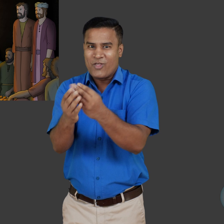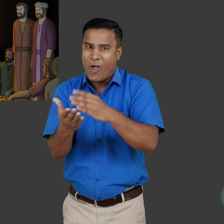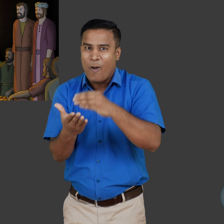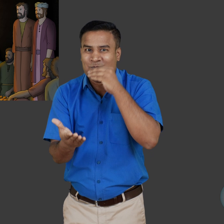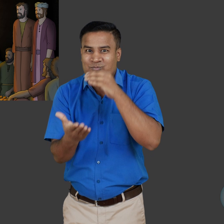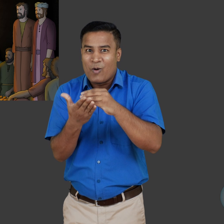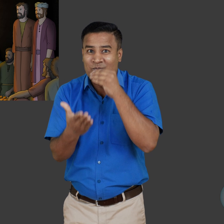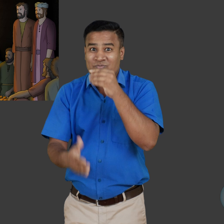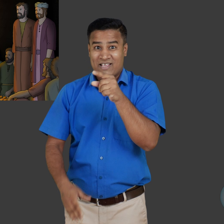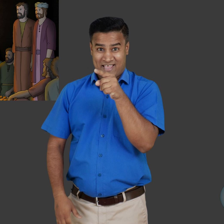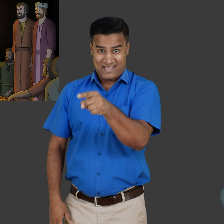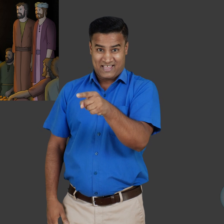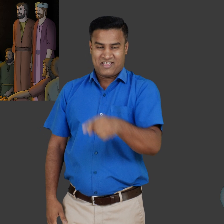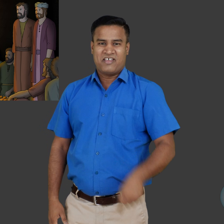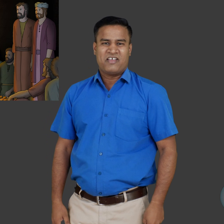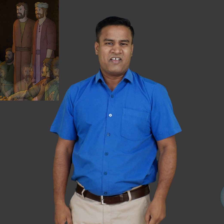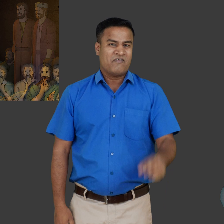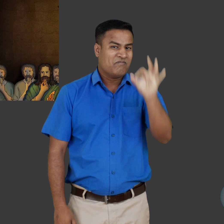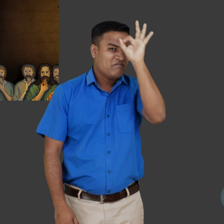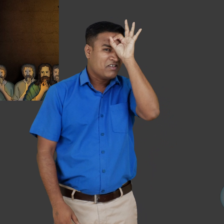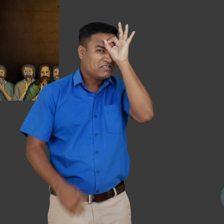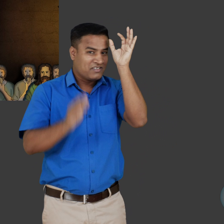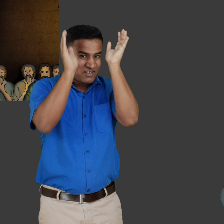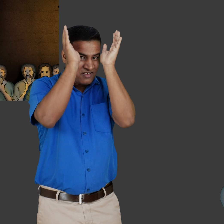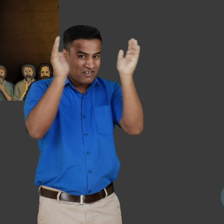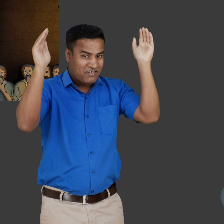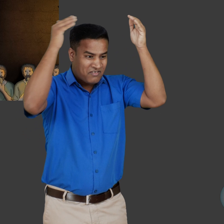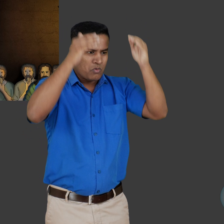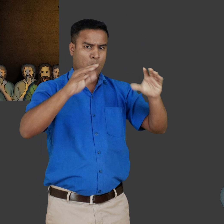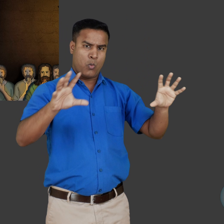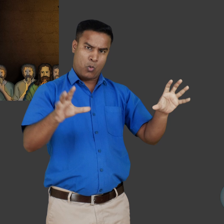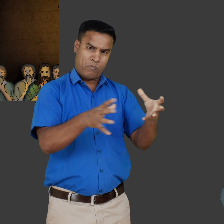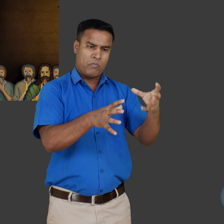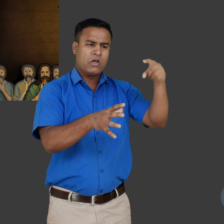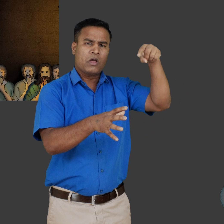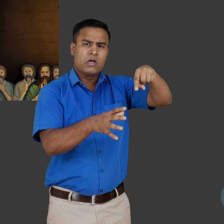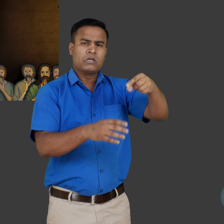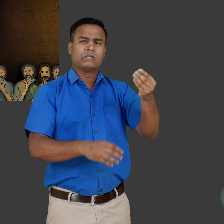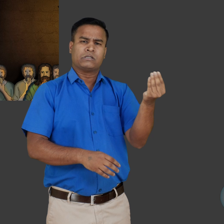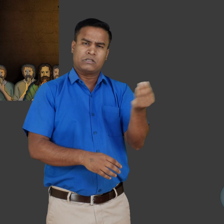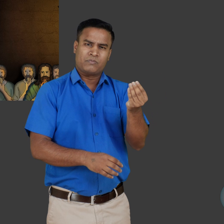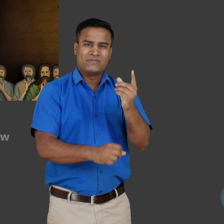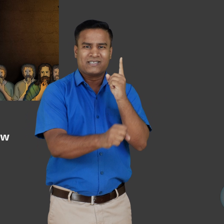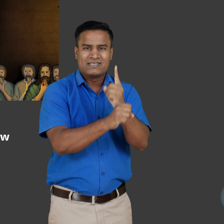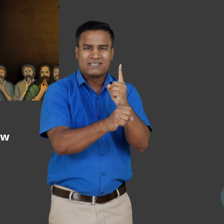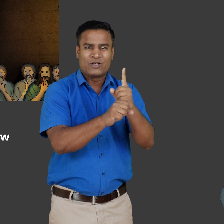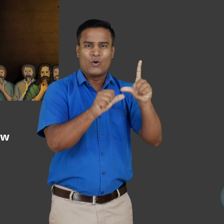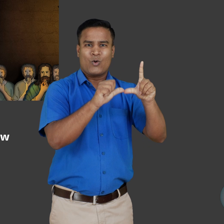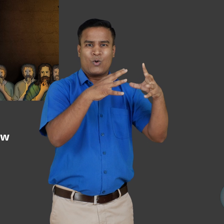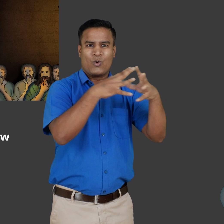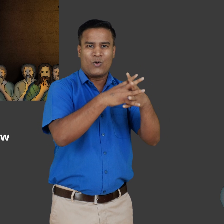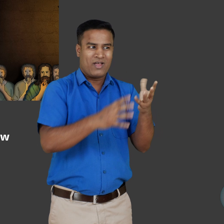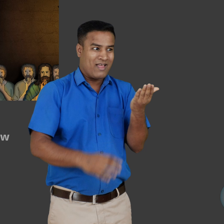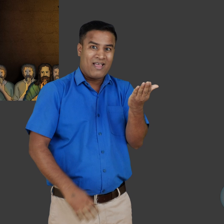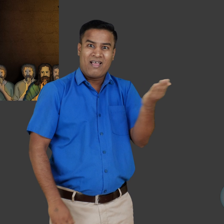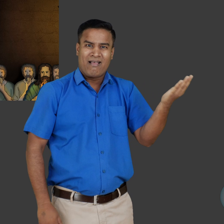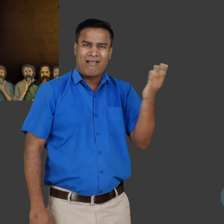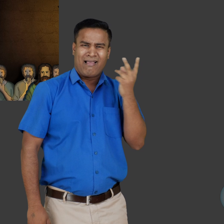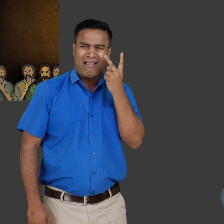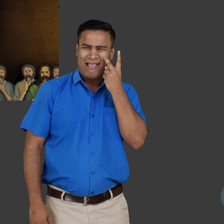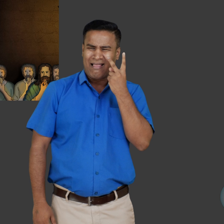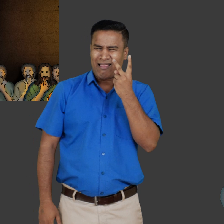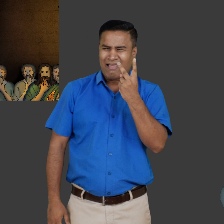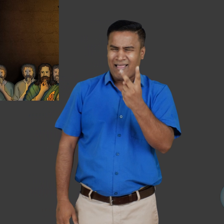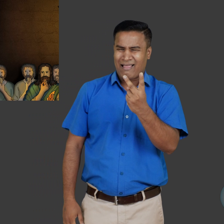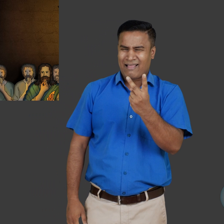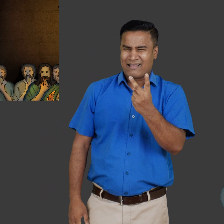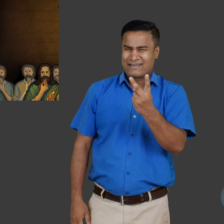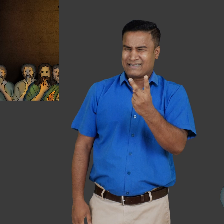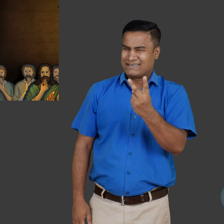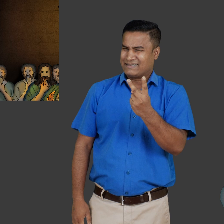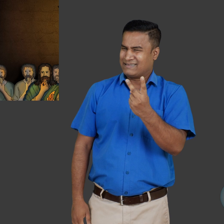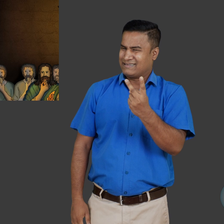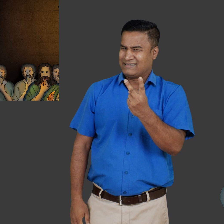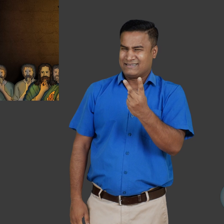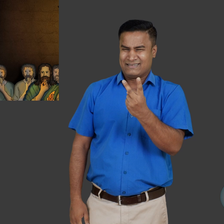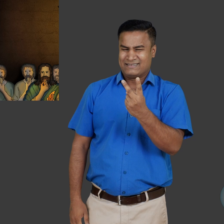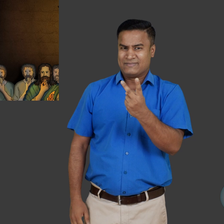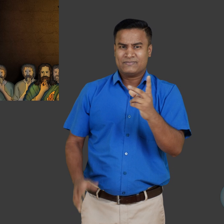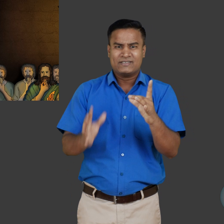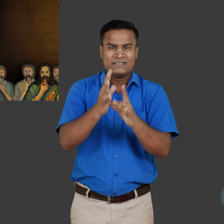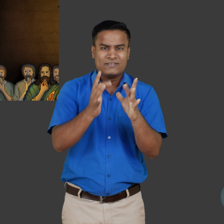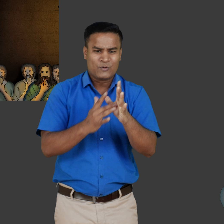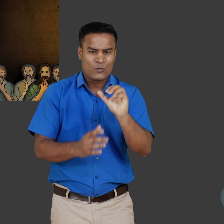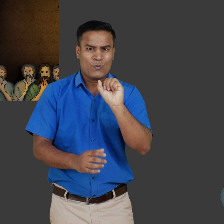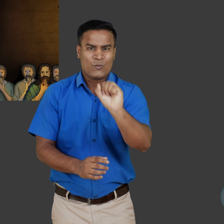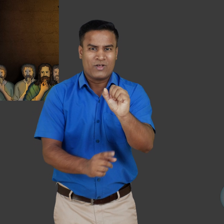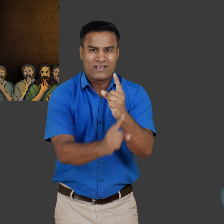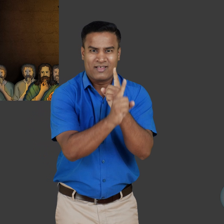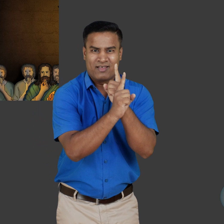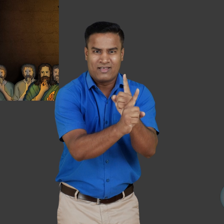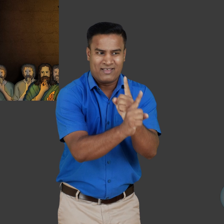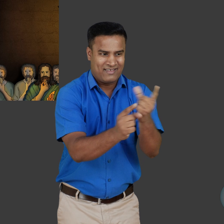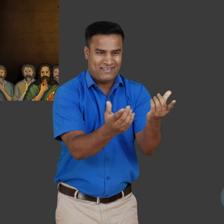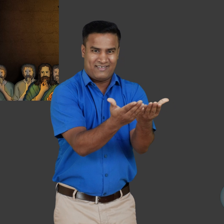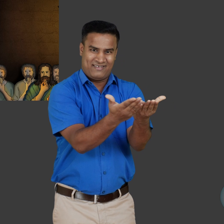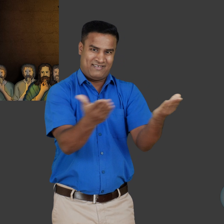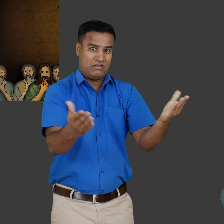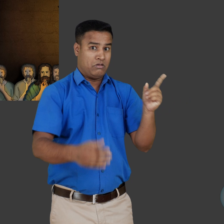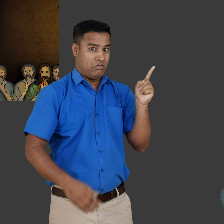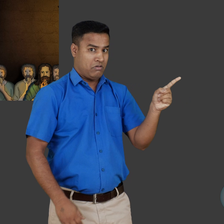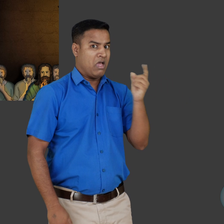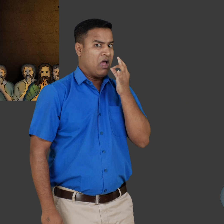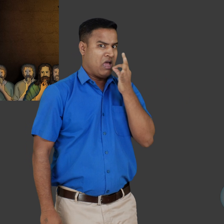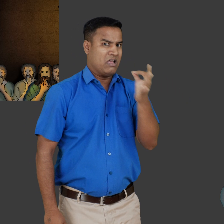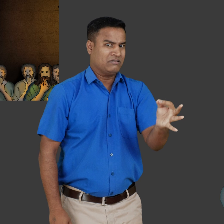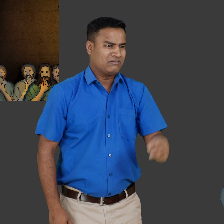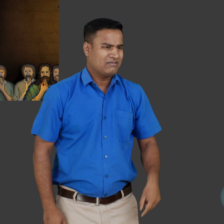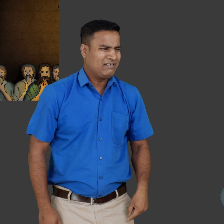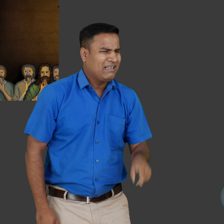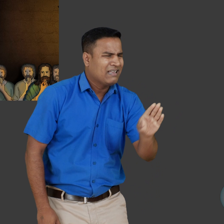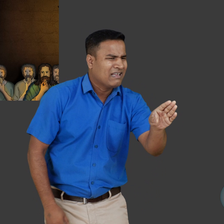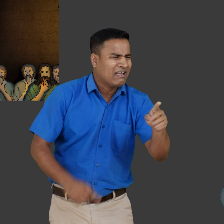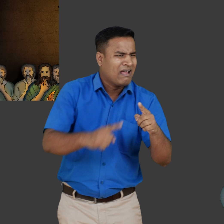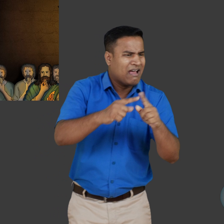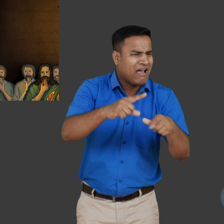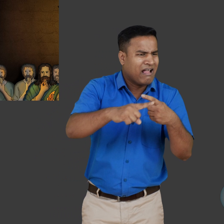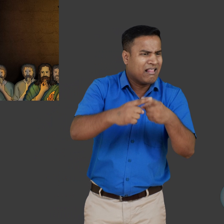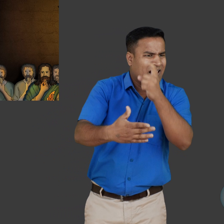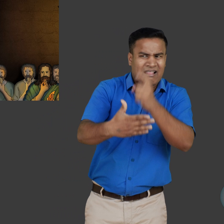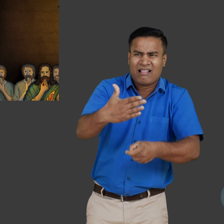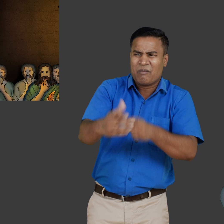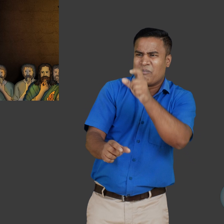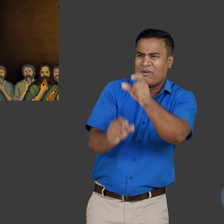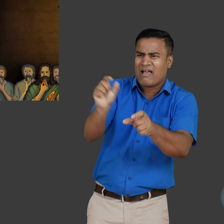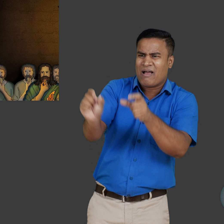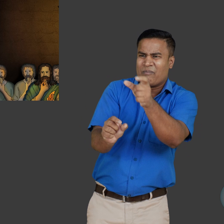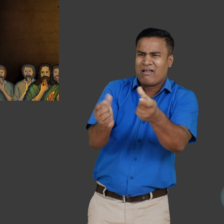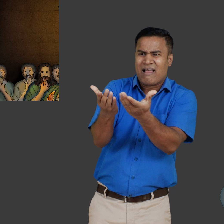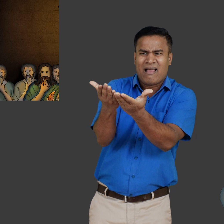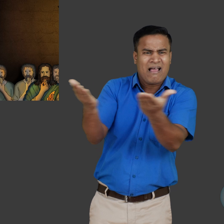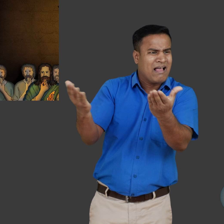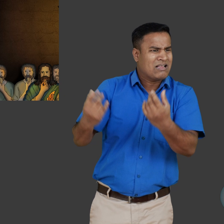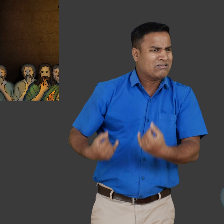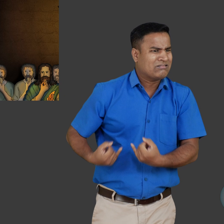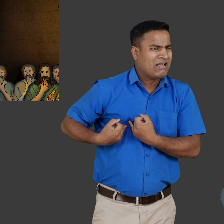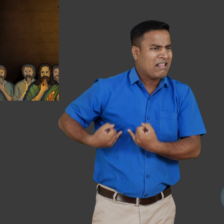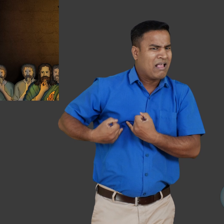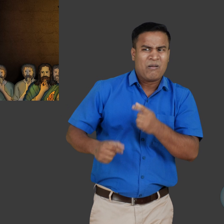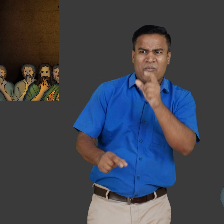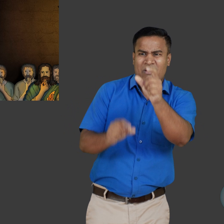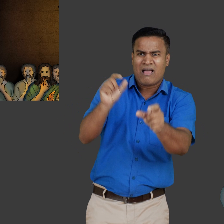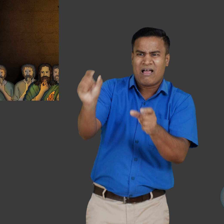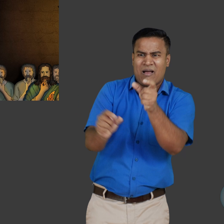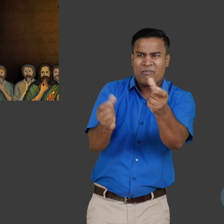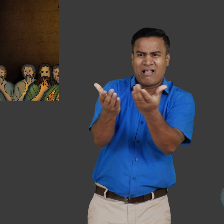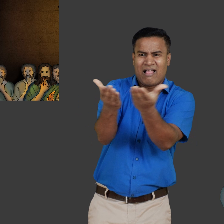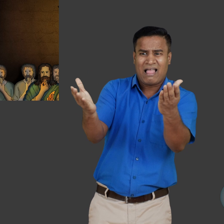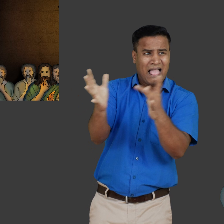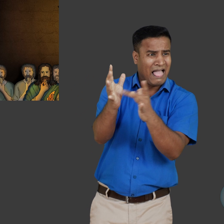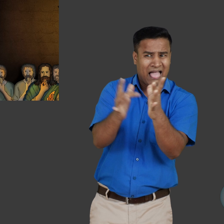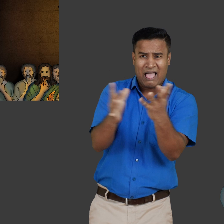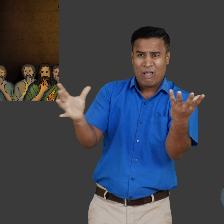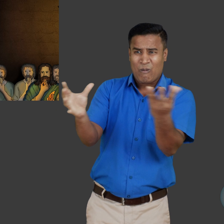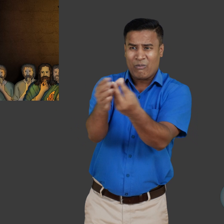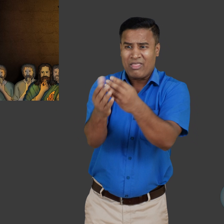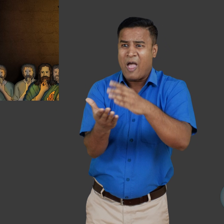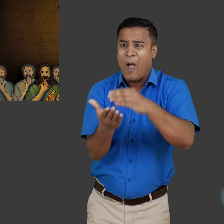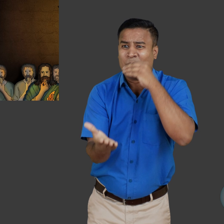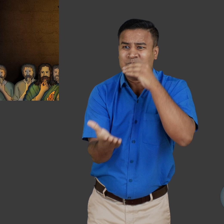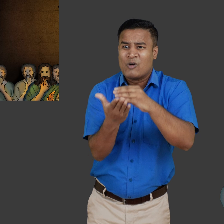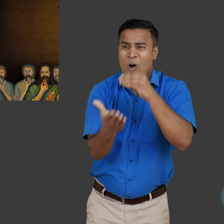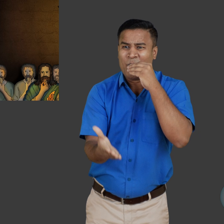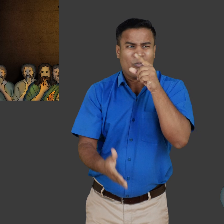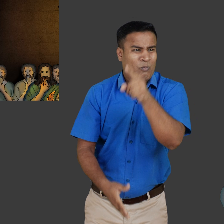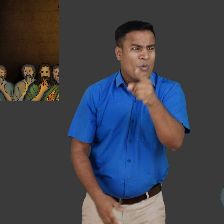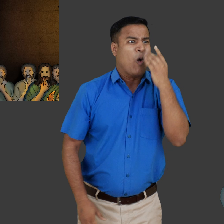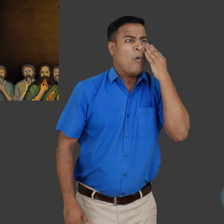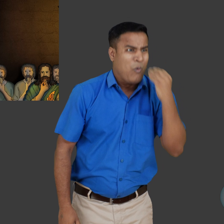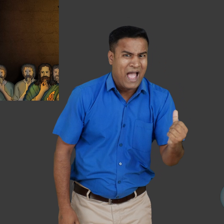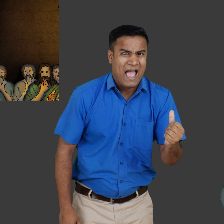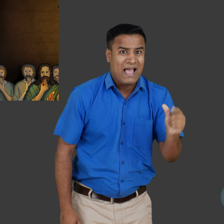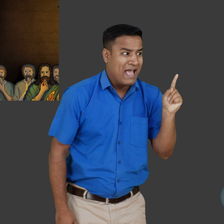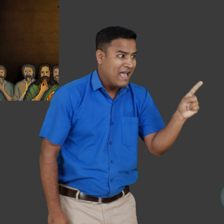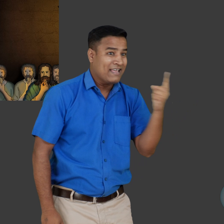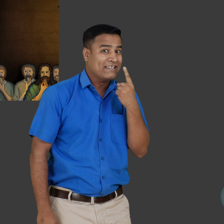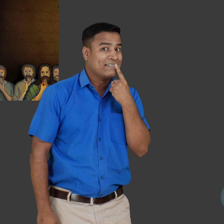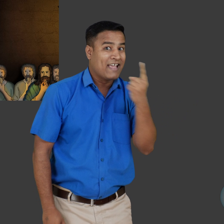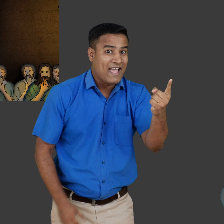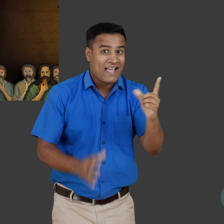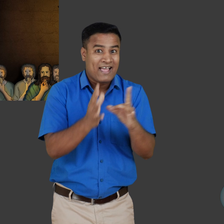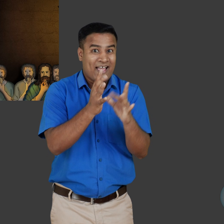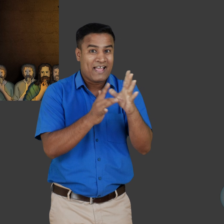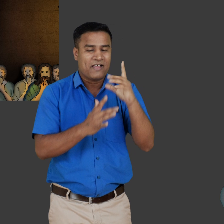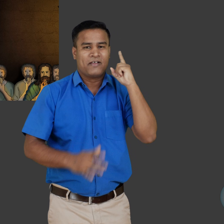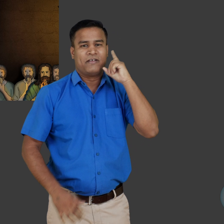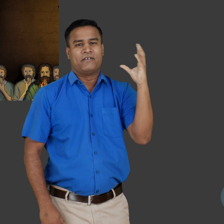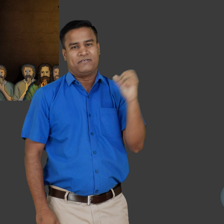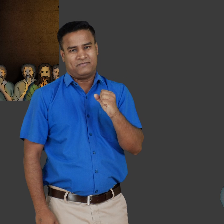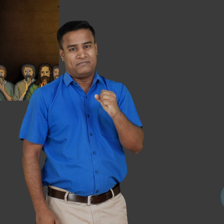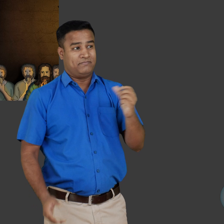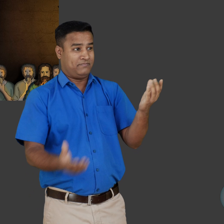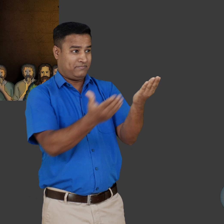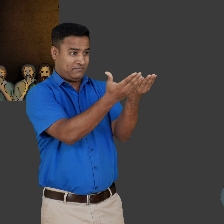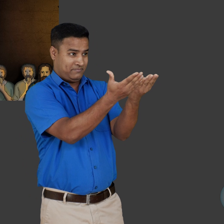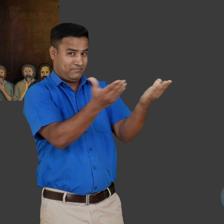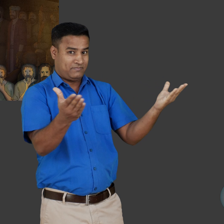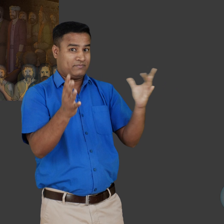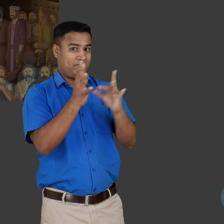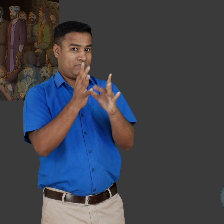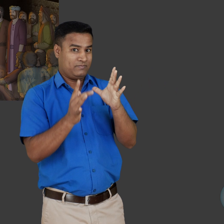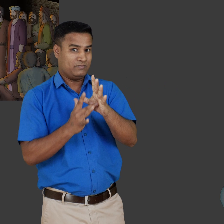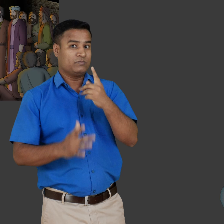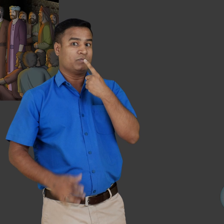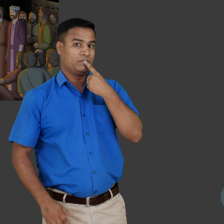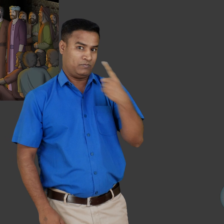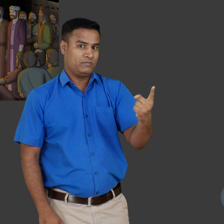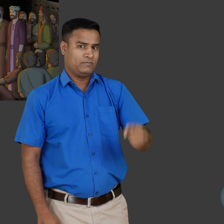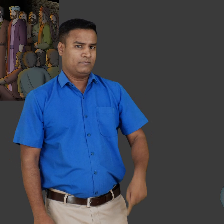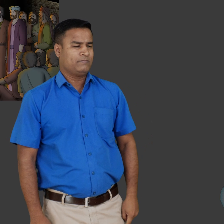When the scribes who were Pharisees saw Jesus eating with these people, they asked His disciples, “Why does He eat with tax collectors and sinners?”